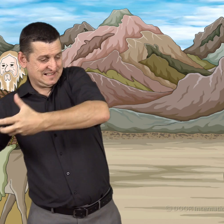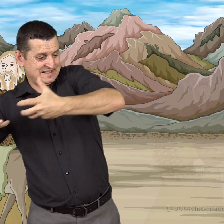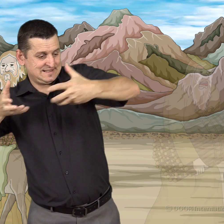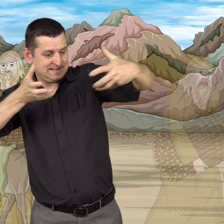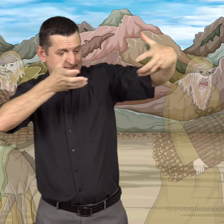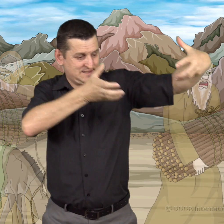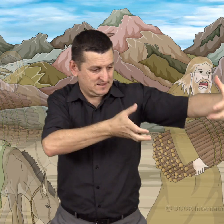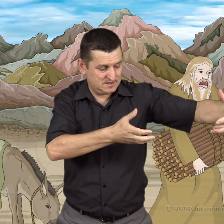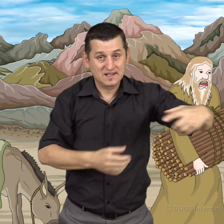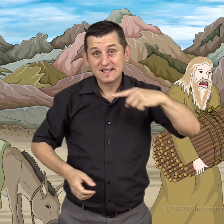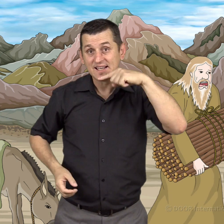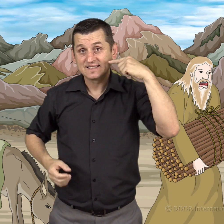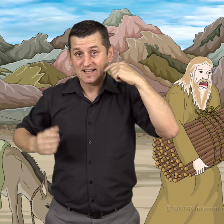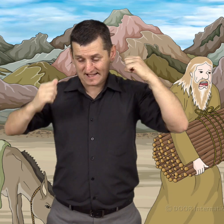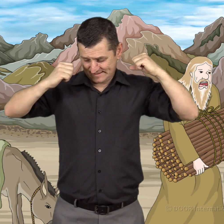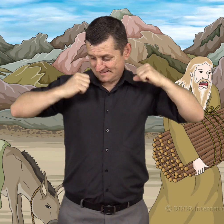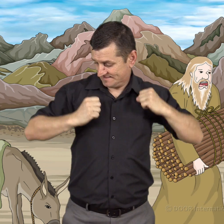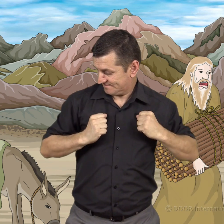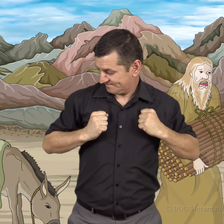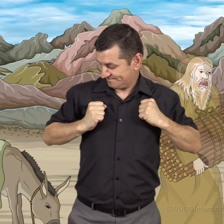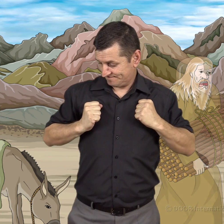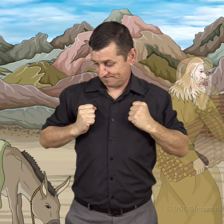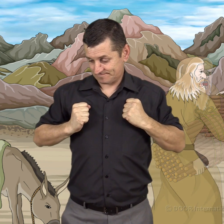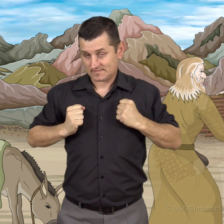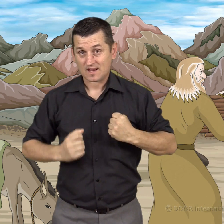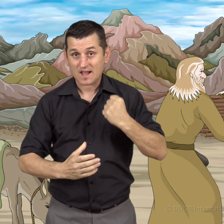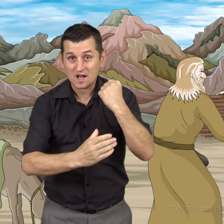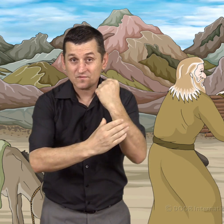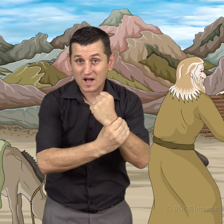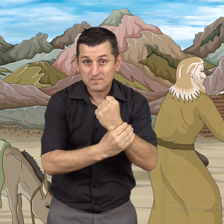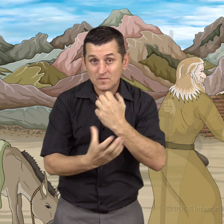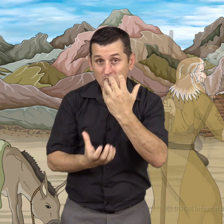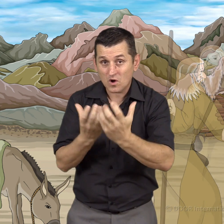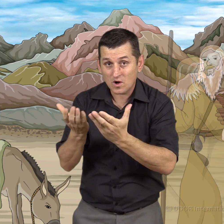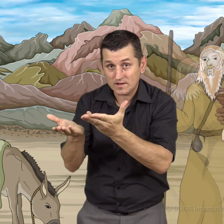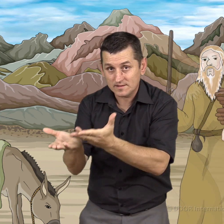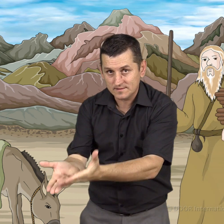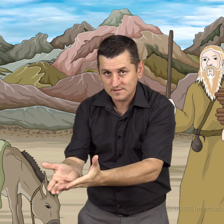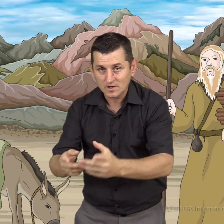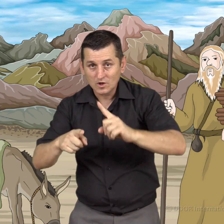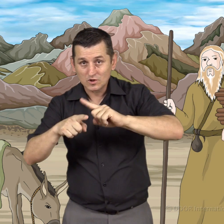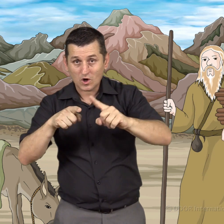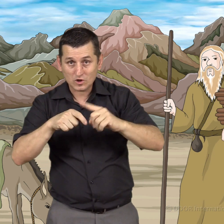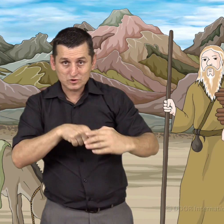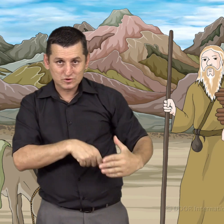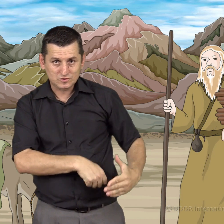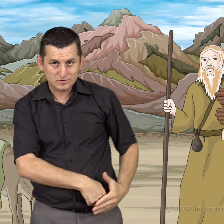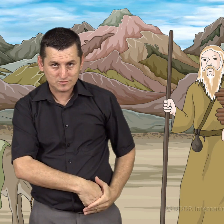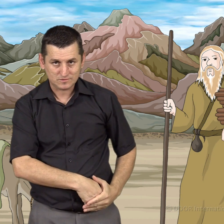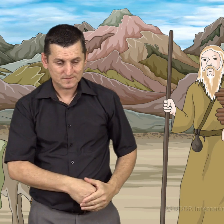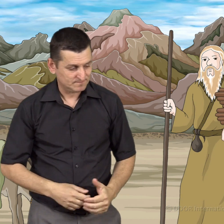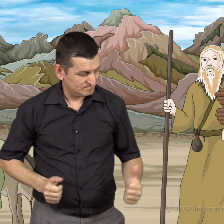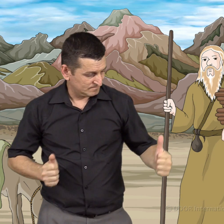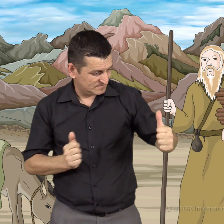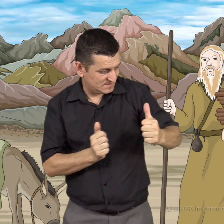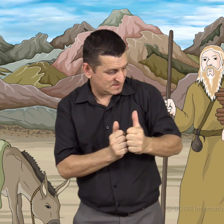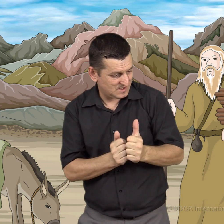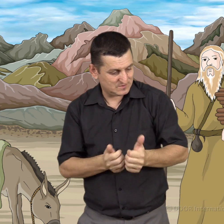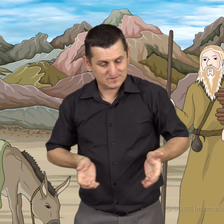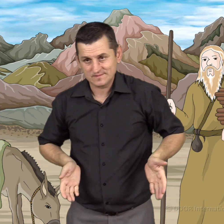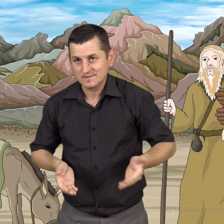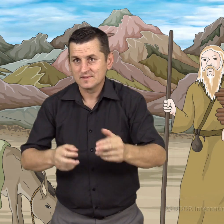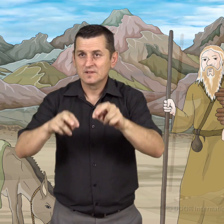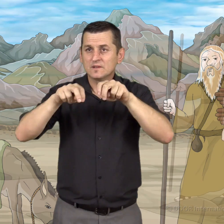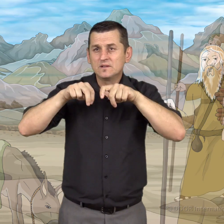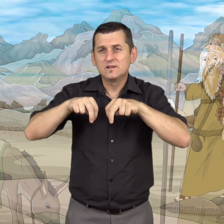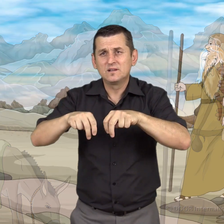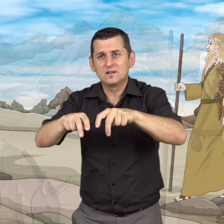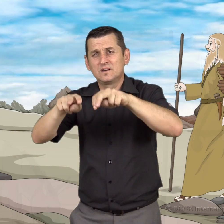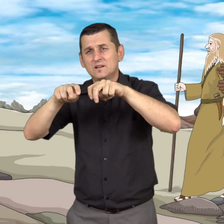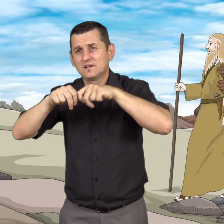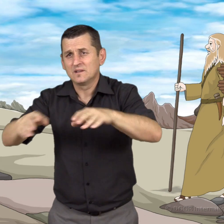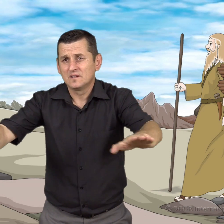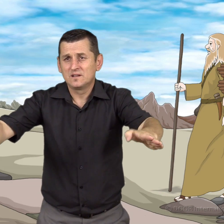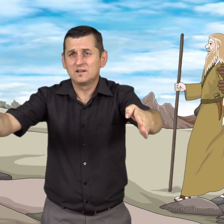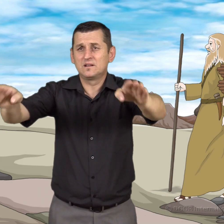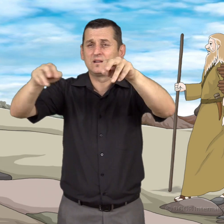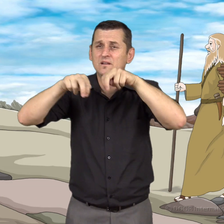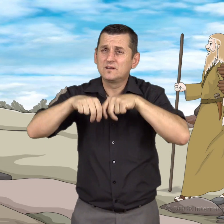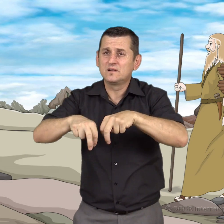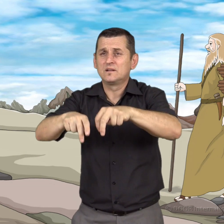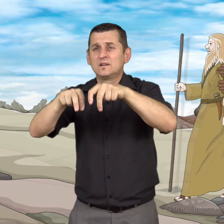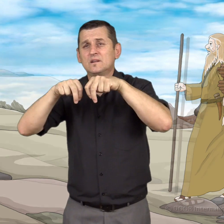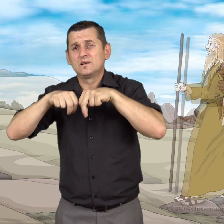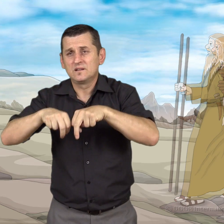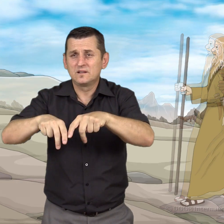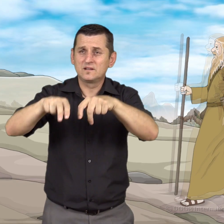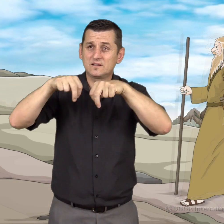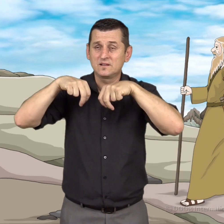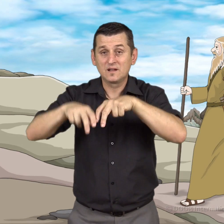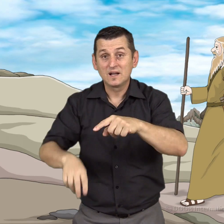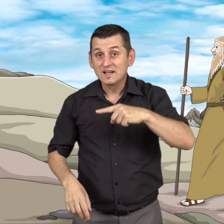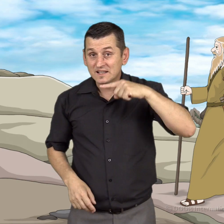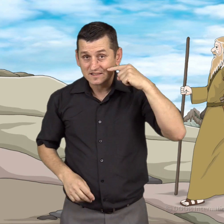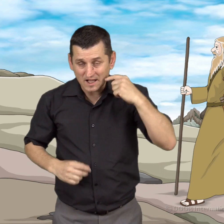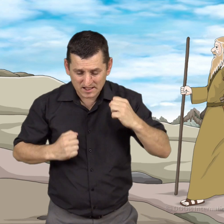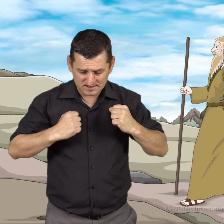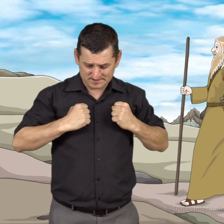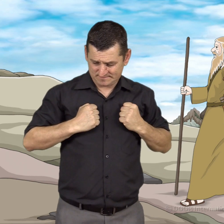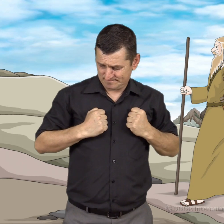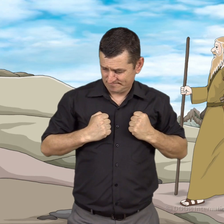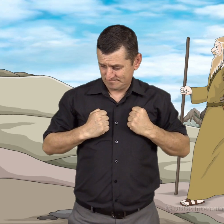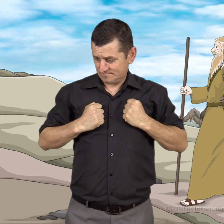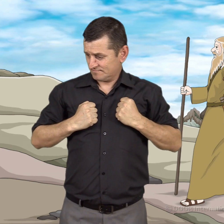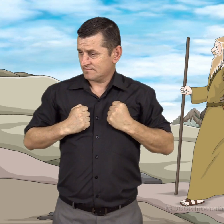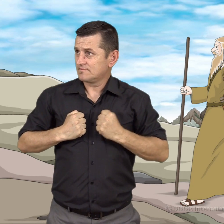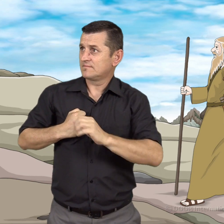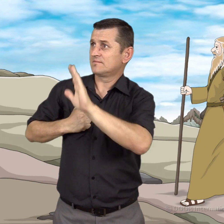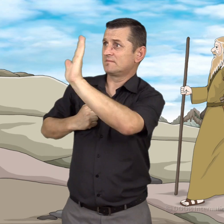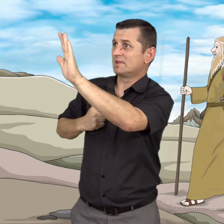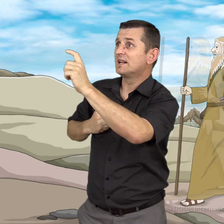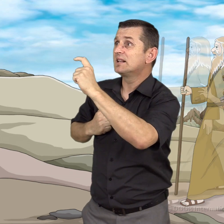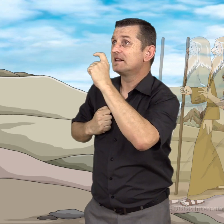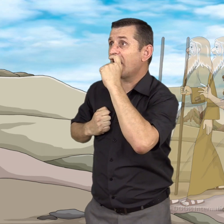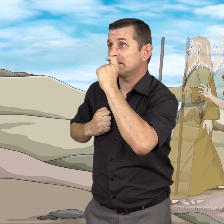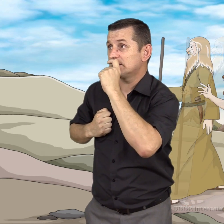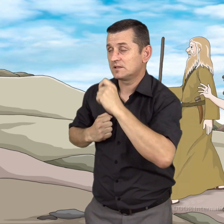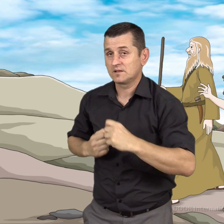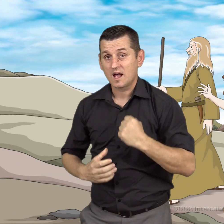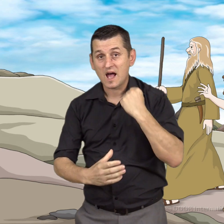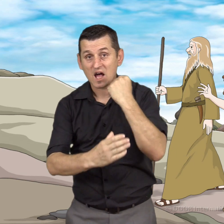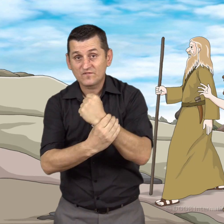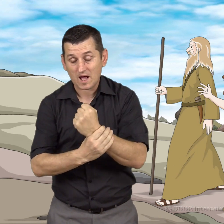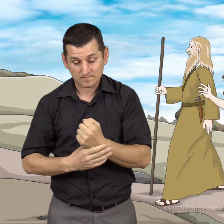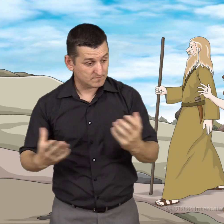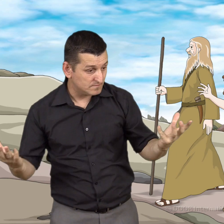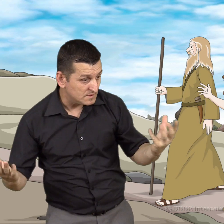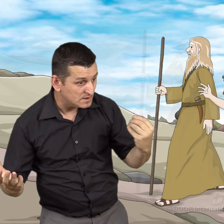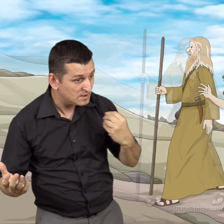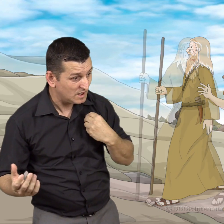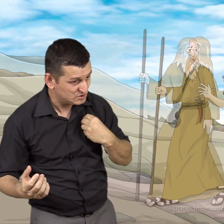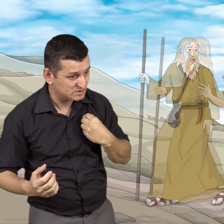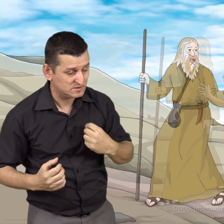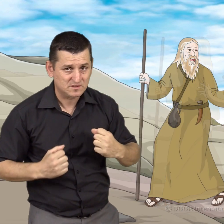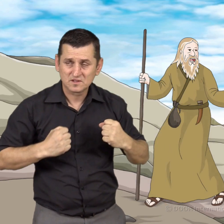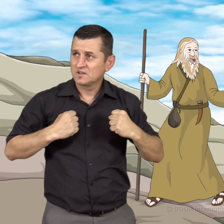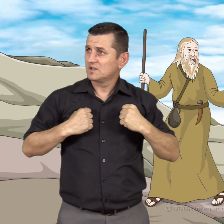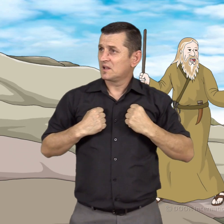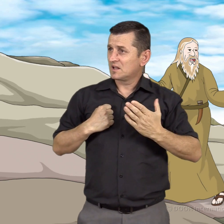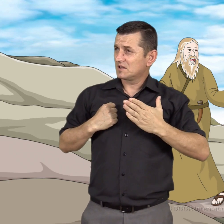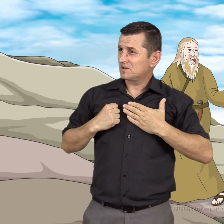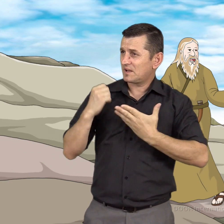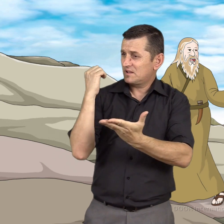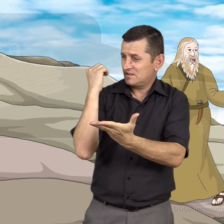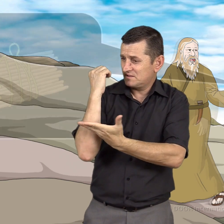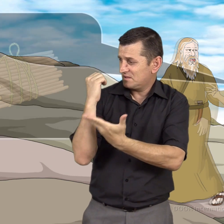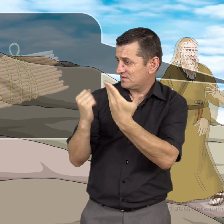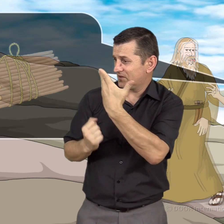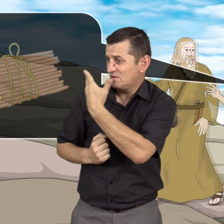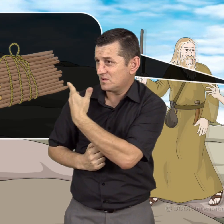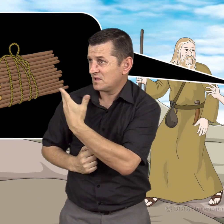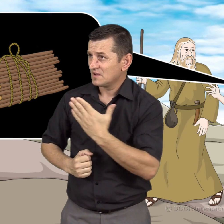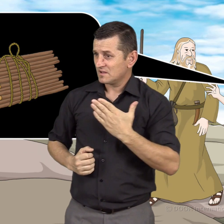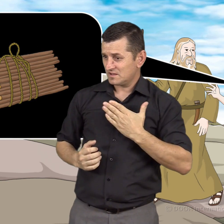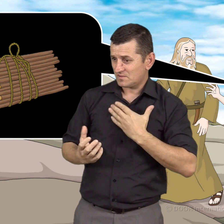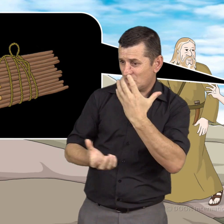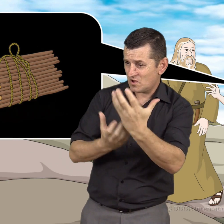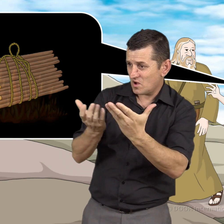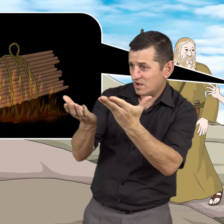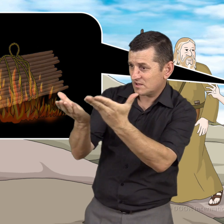He himself carried the fire and the sacrificial knife, and the two of them walked on together. Then Isaac said to his father Abraham, “My father!” “Here I am, my son,” he replied.